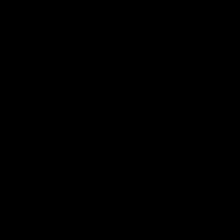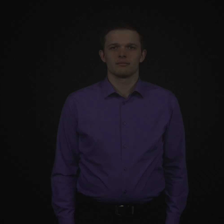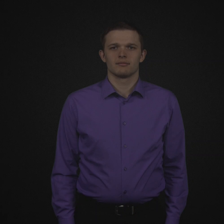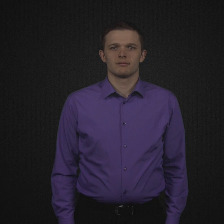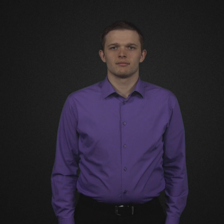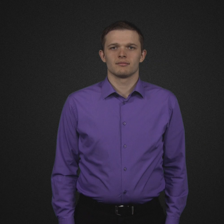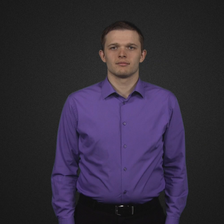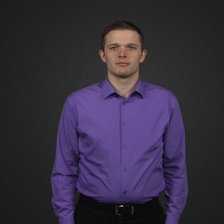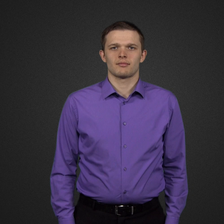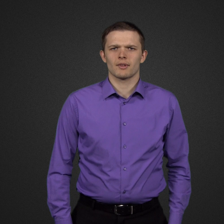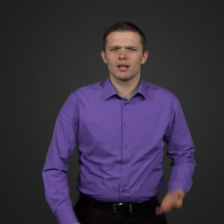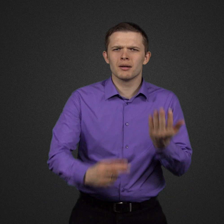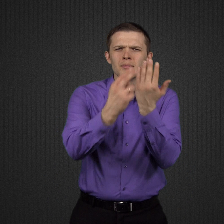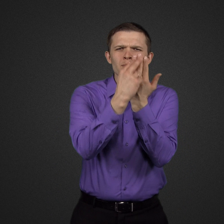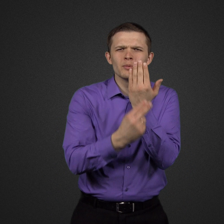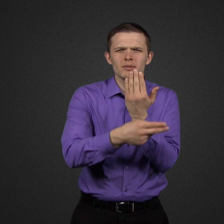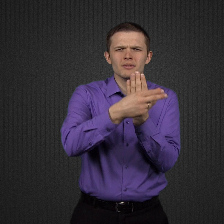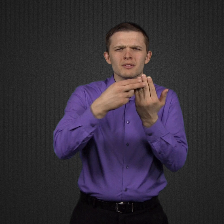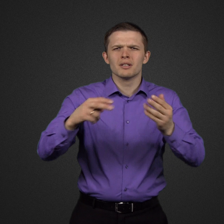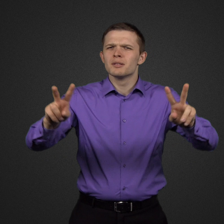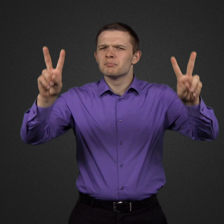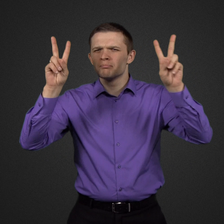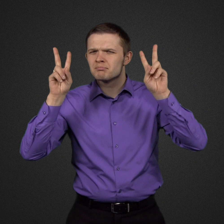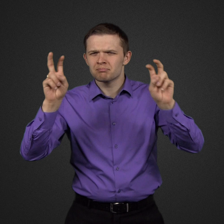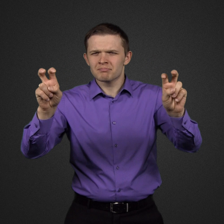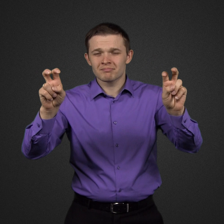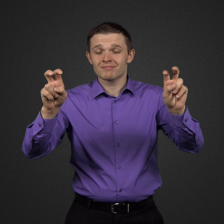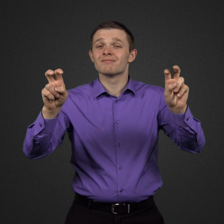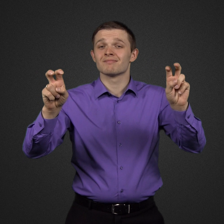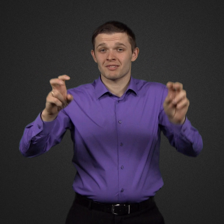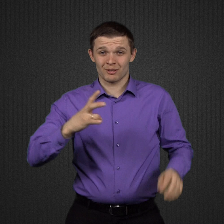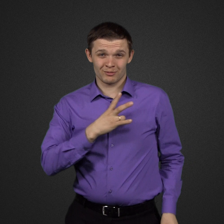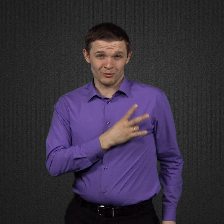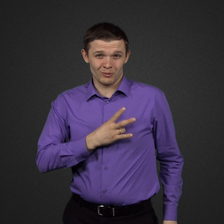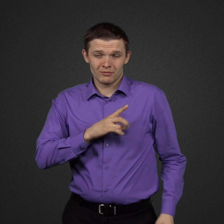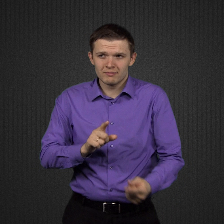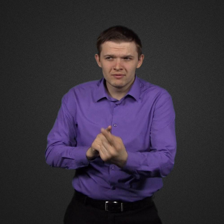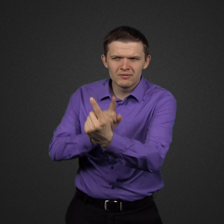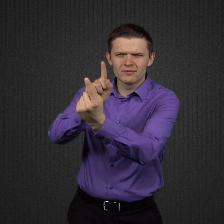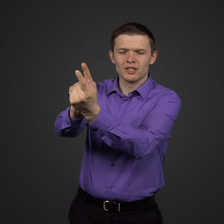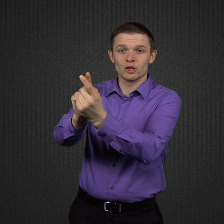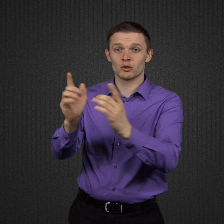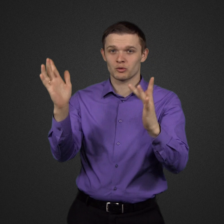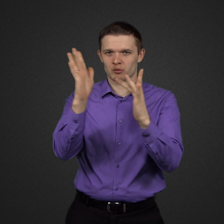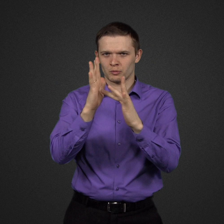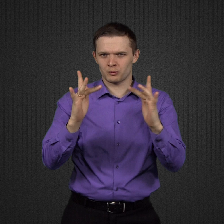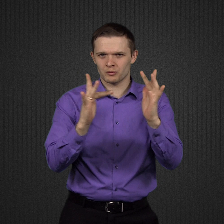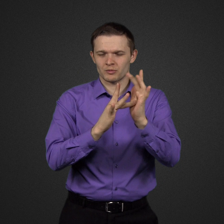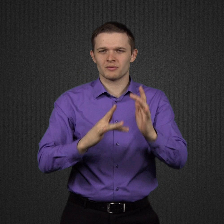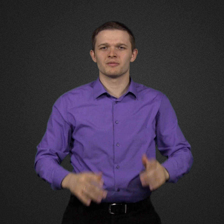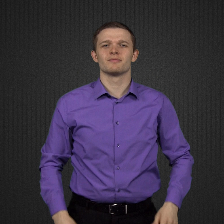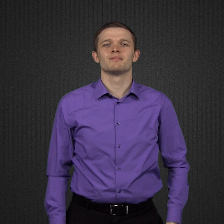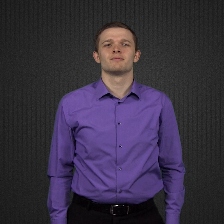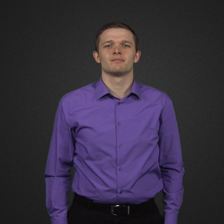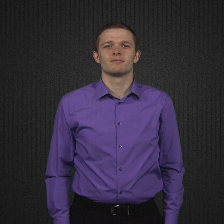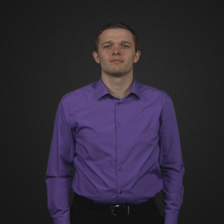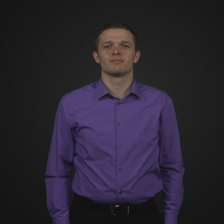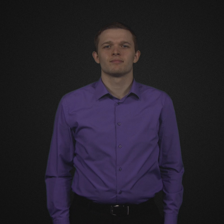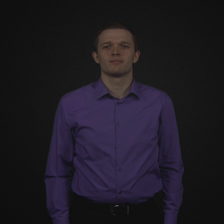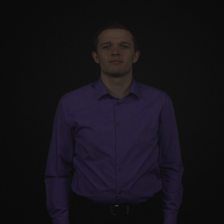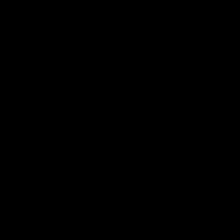Nicodemus meets Jesus